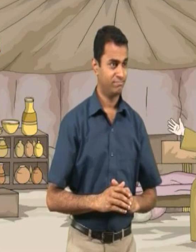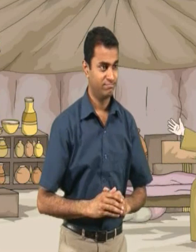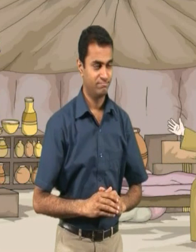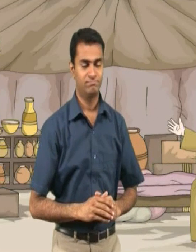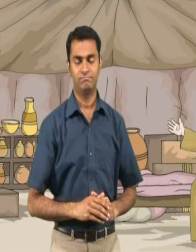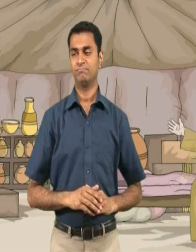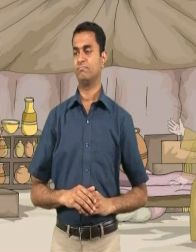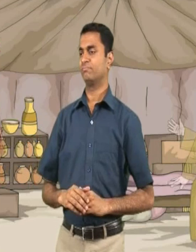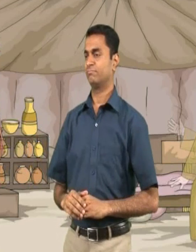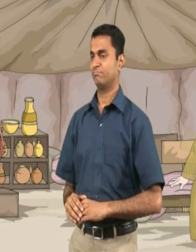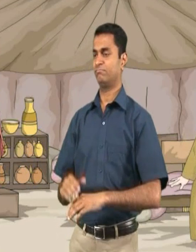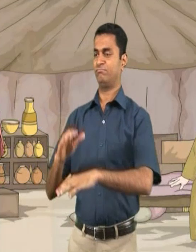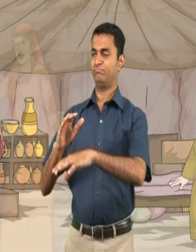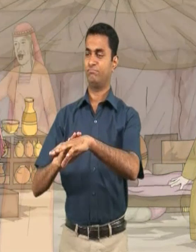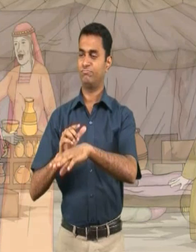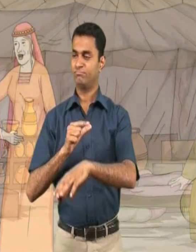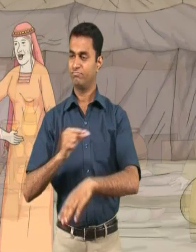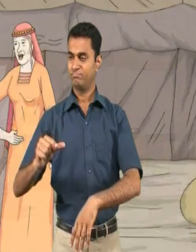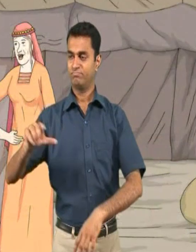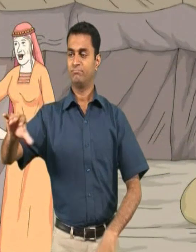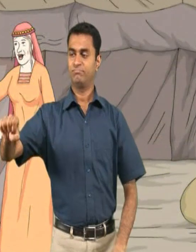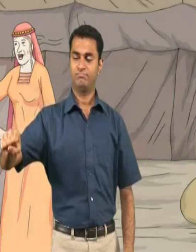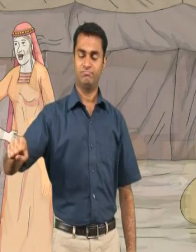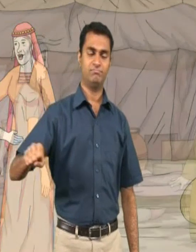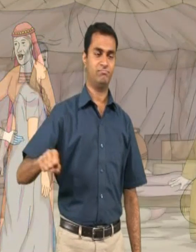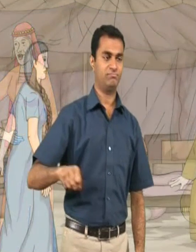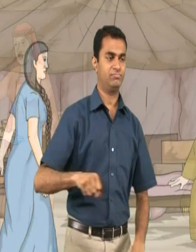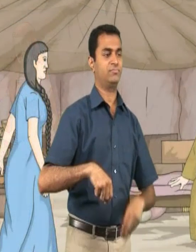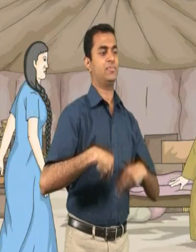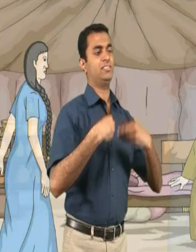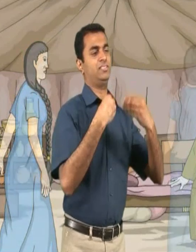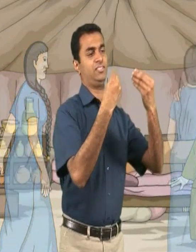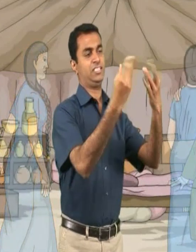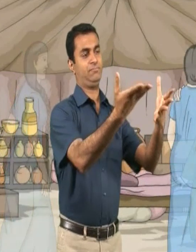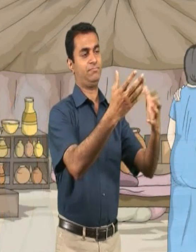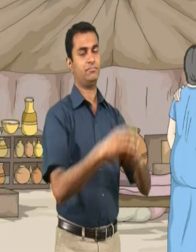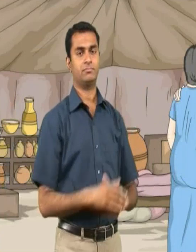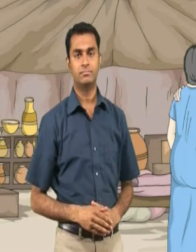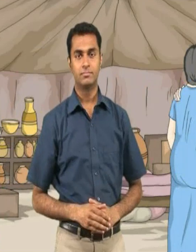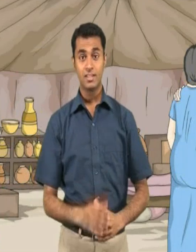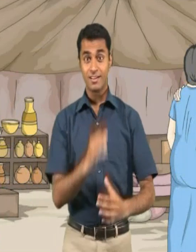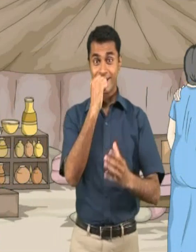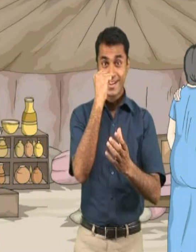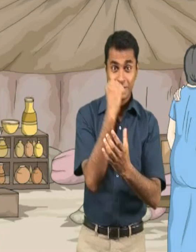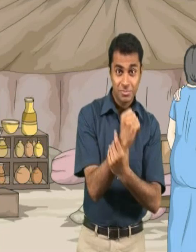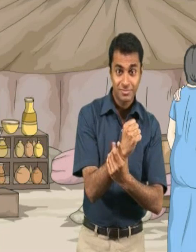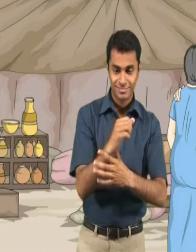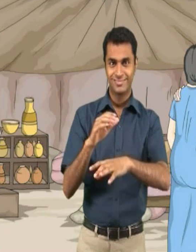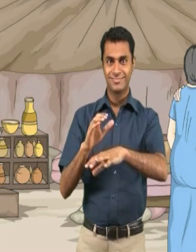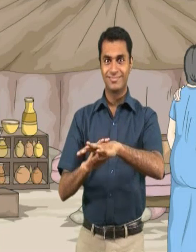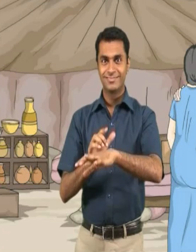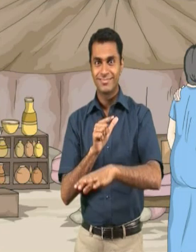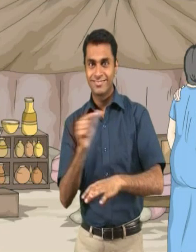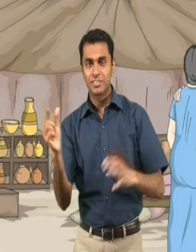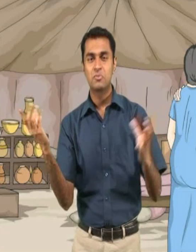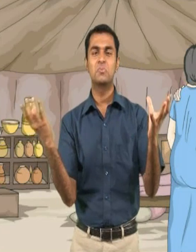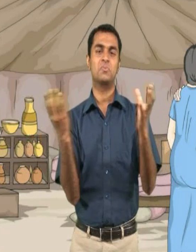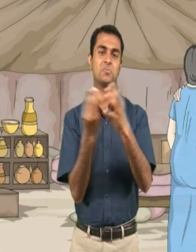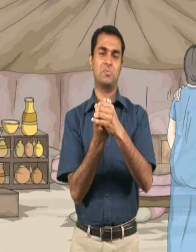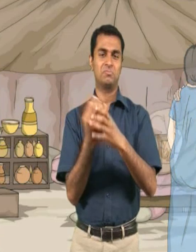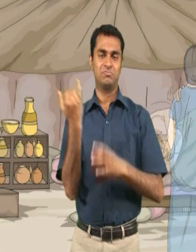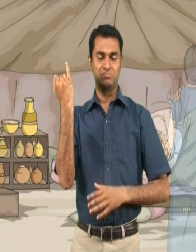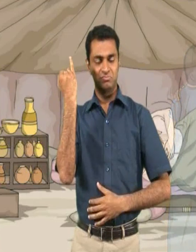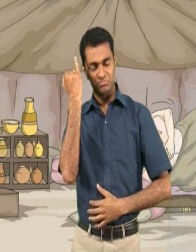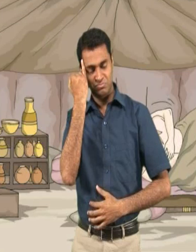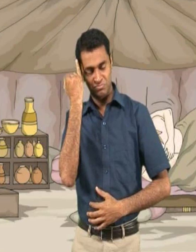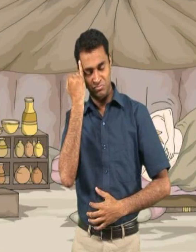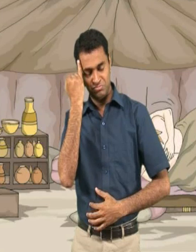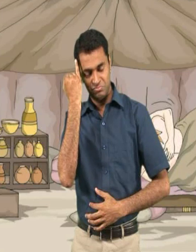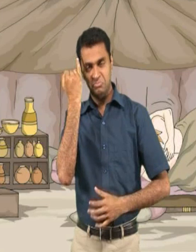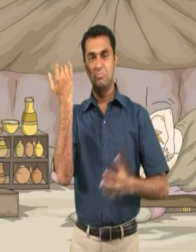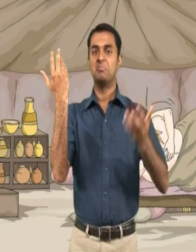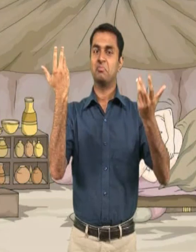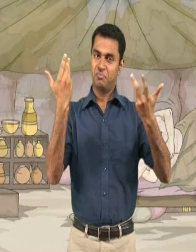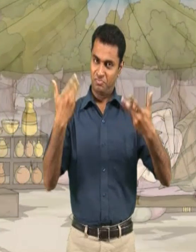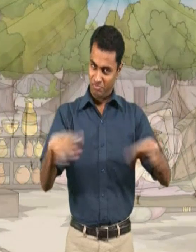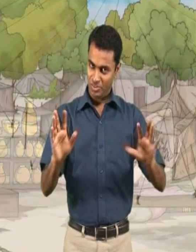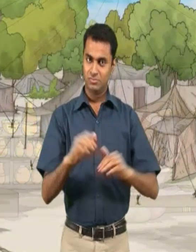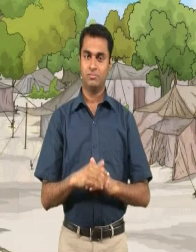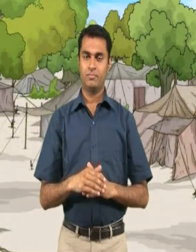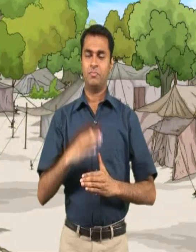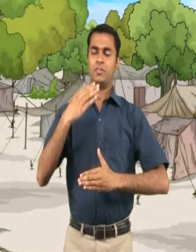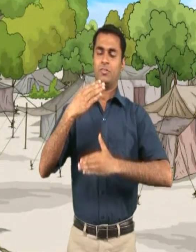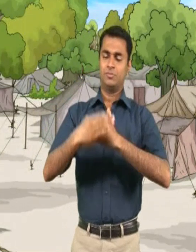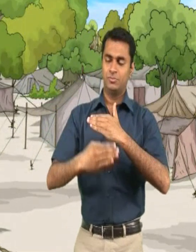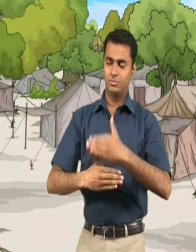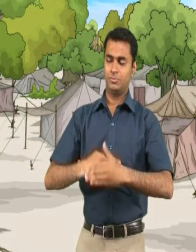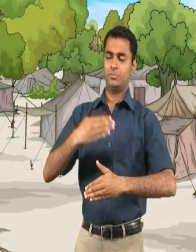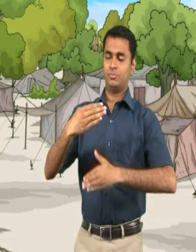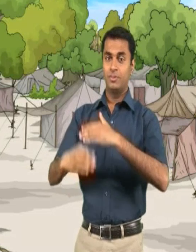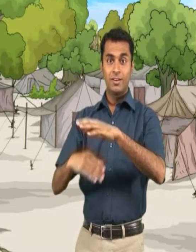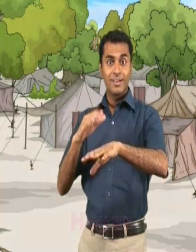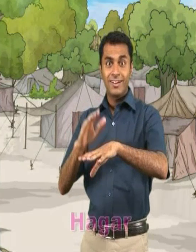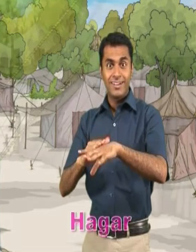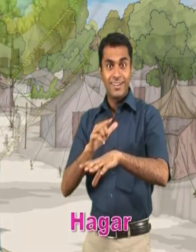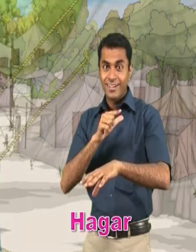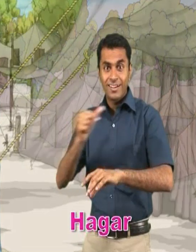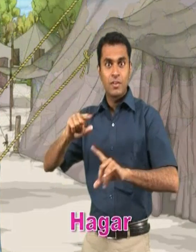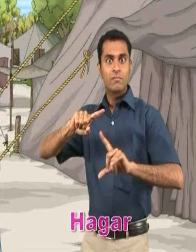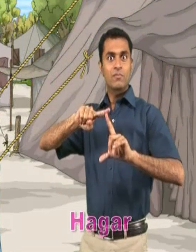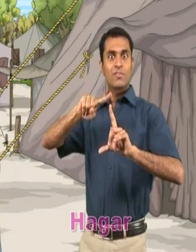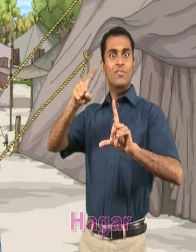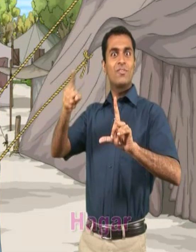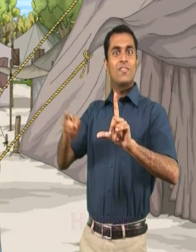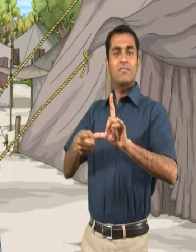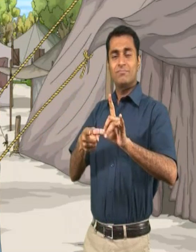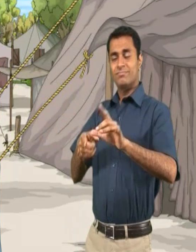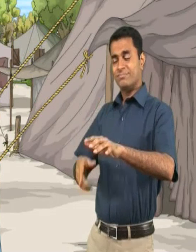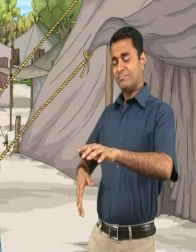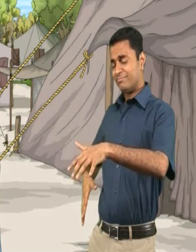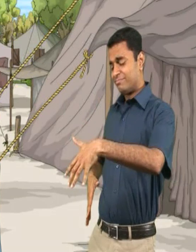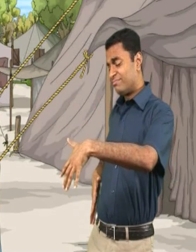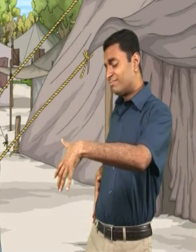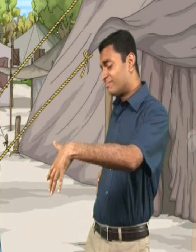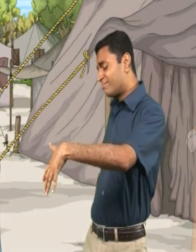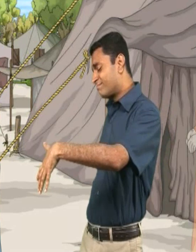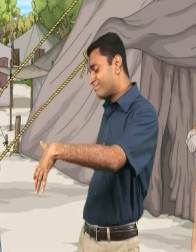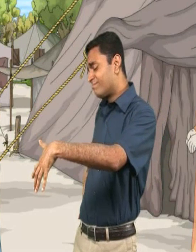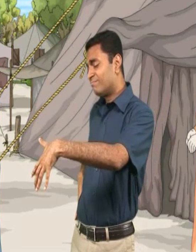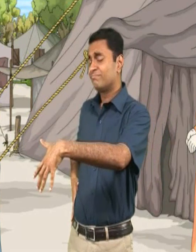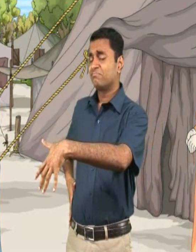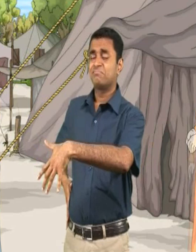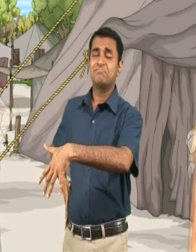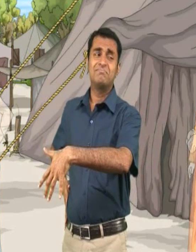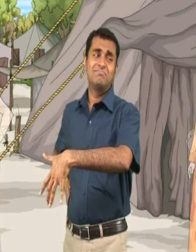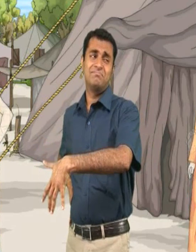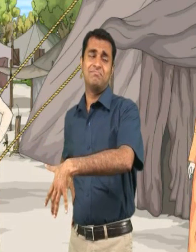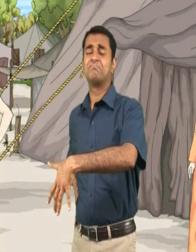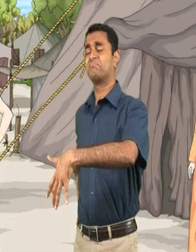So after he had lived in Canaan for ten years, his wife Sarai took her Egyptian maidservant Hagar and gave her to Abram to be his wife. And he slept with Hagar, and she conceived.